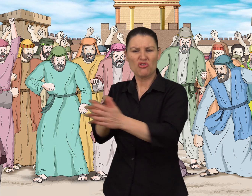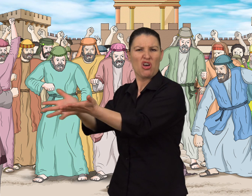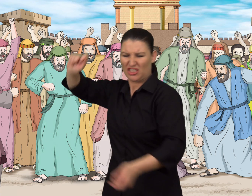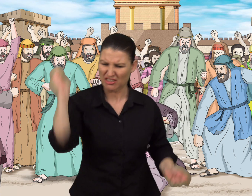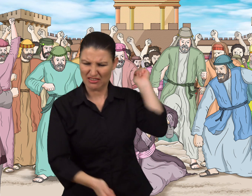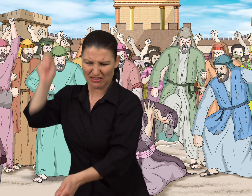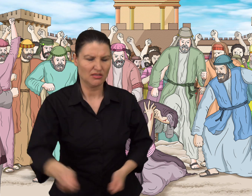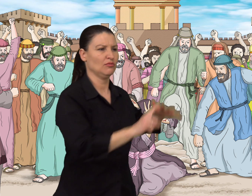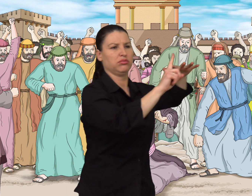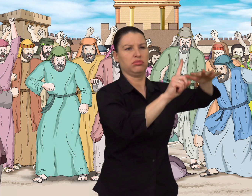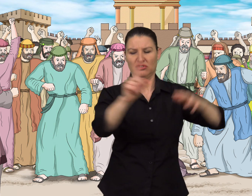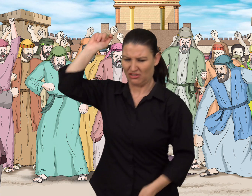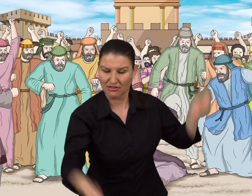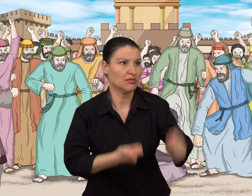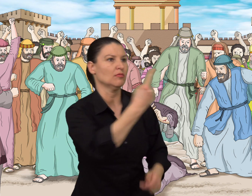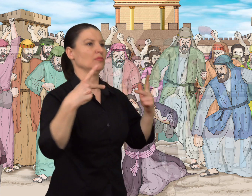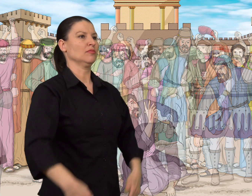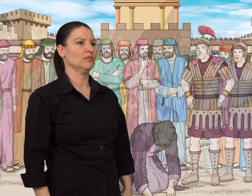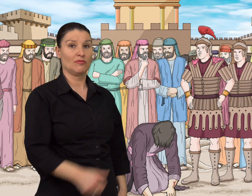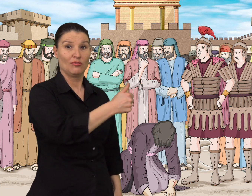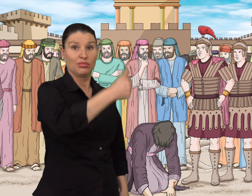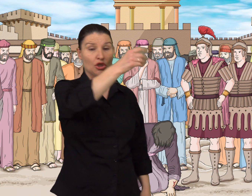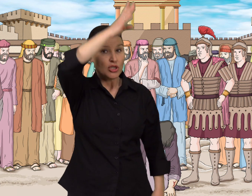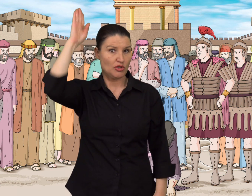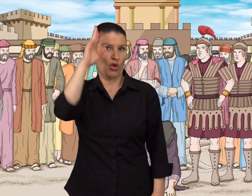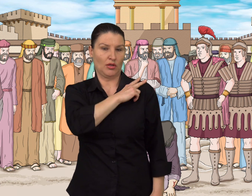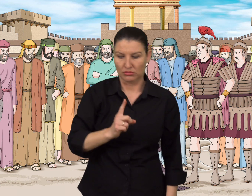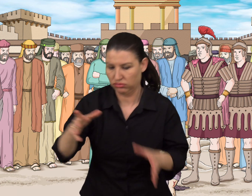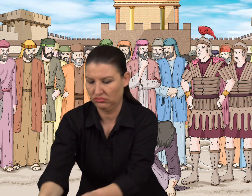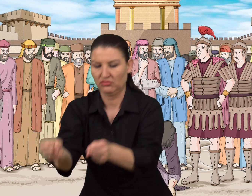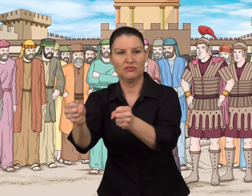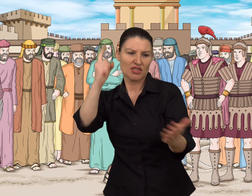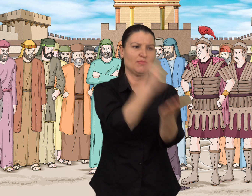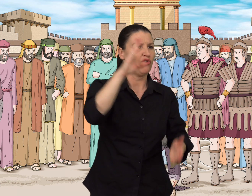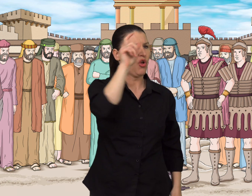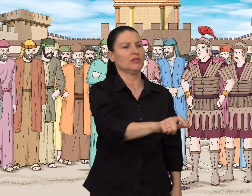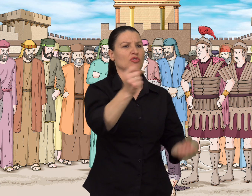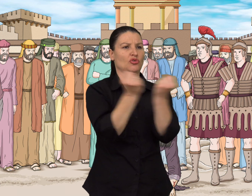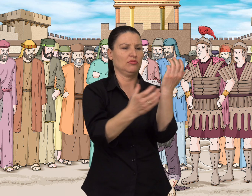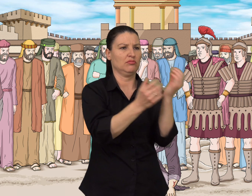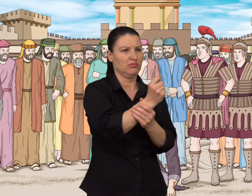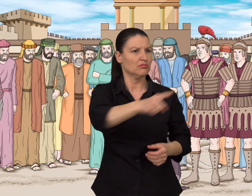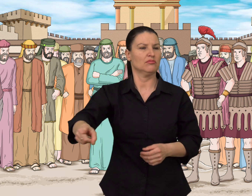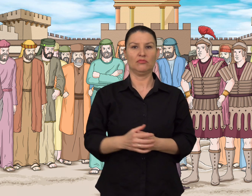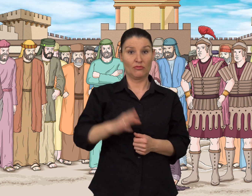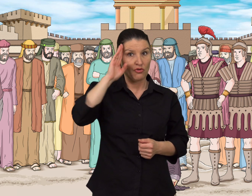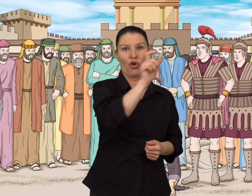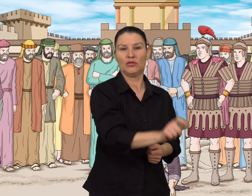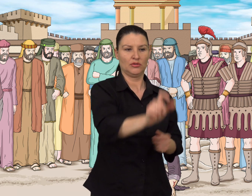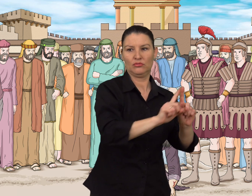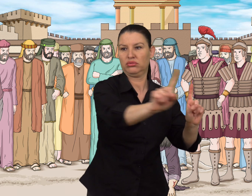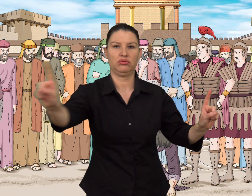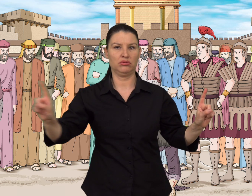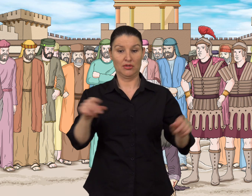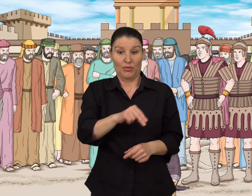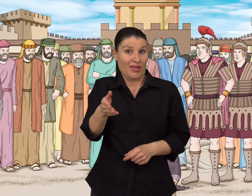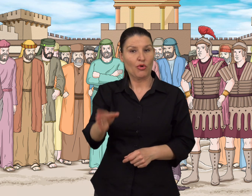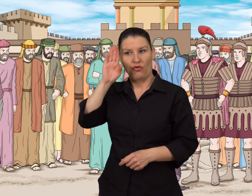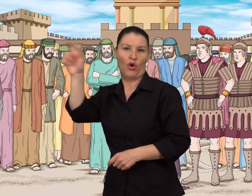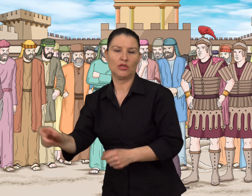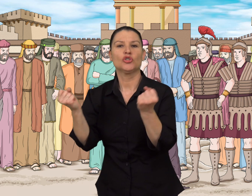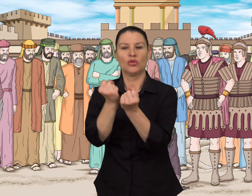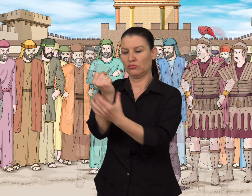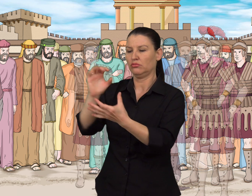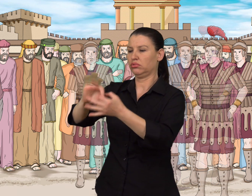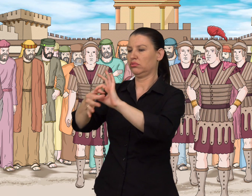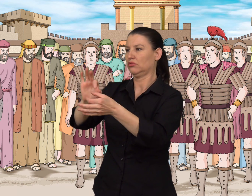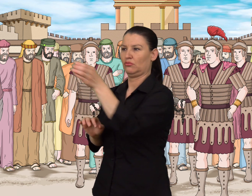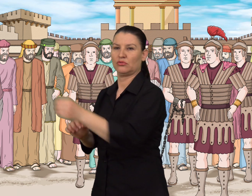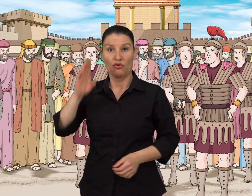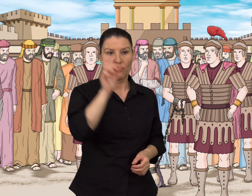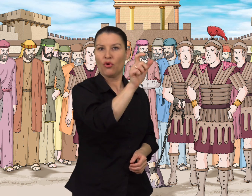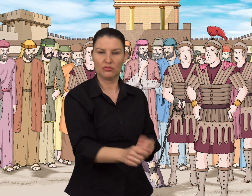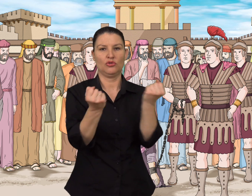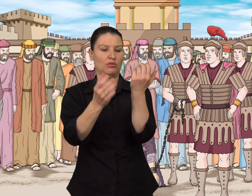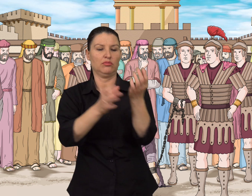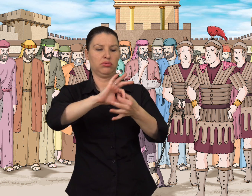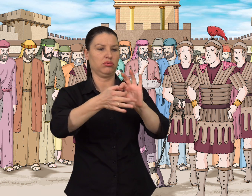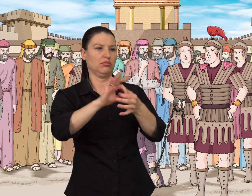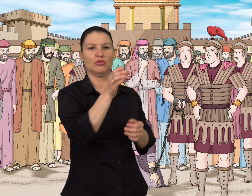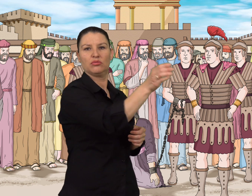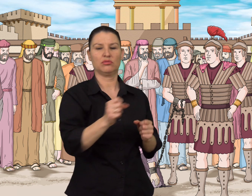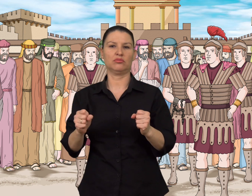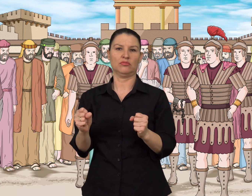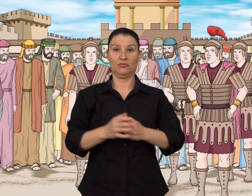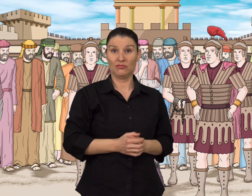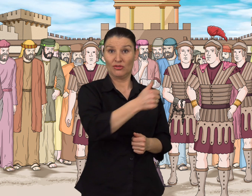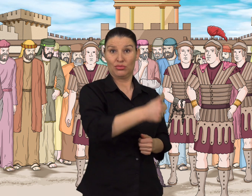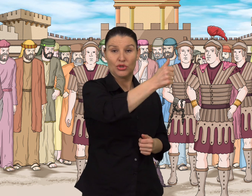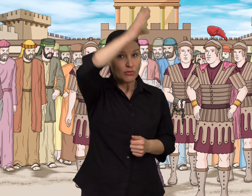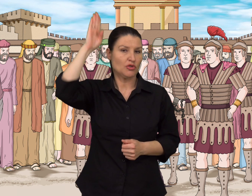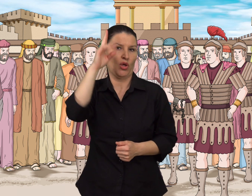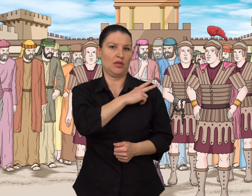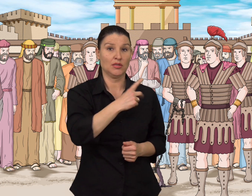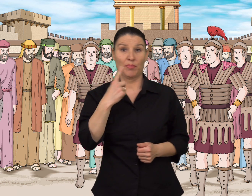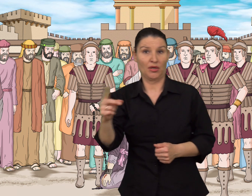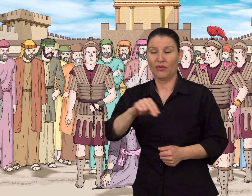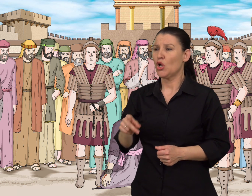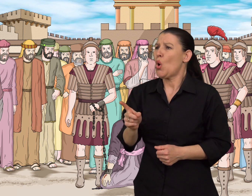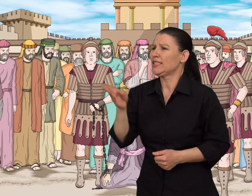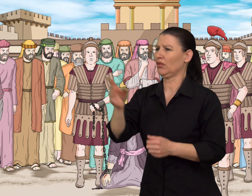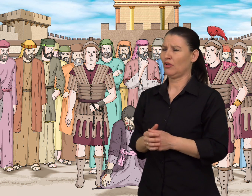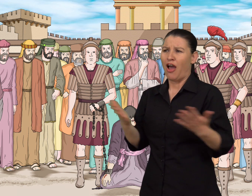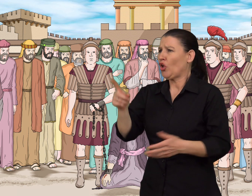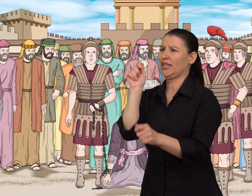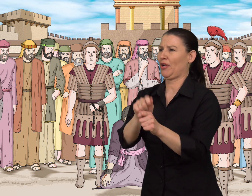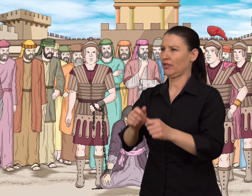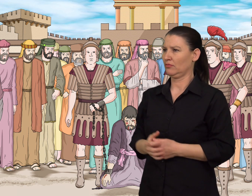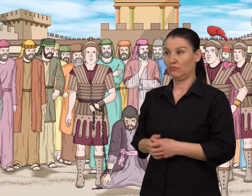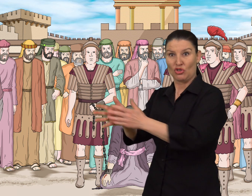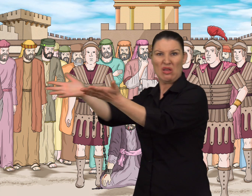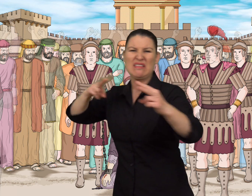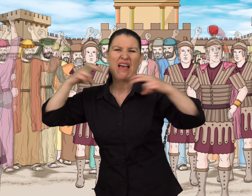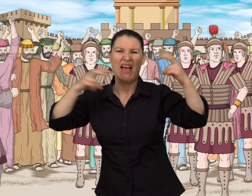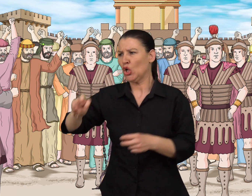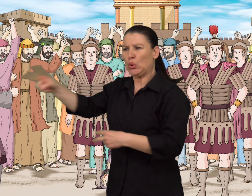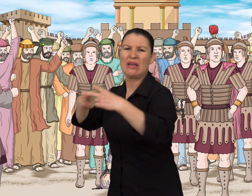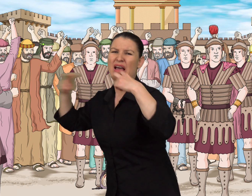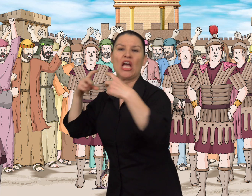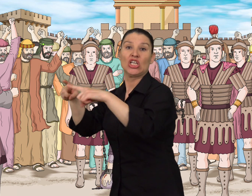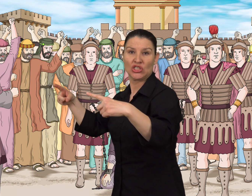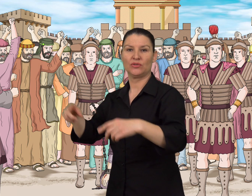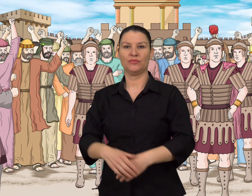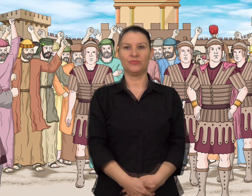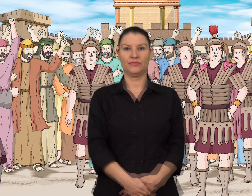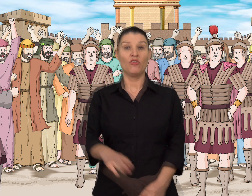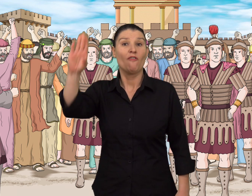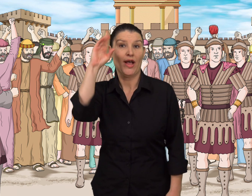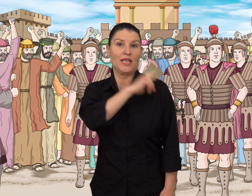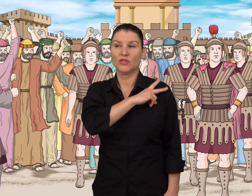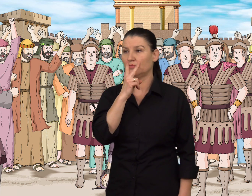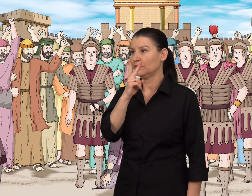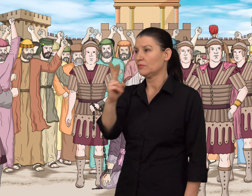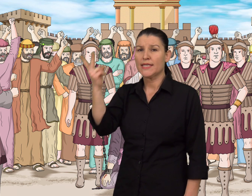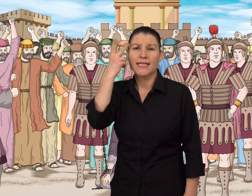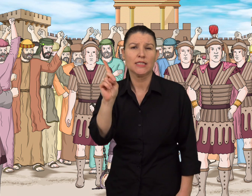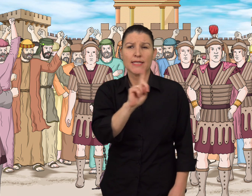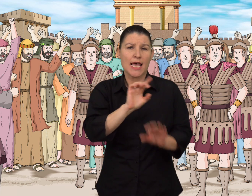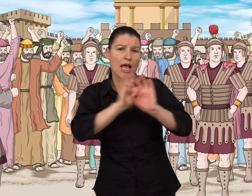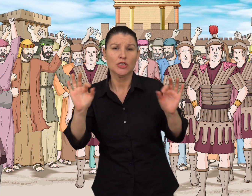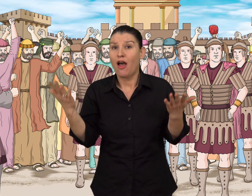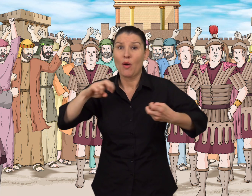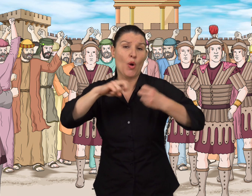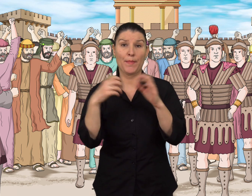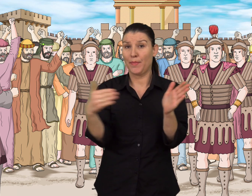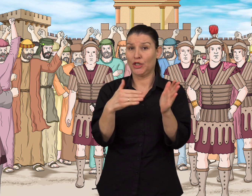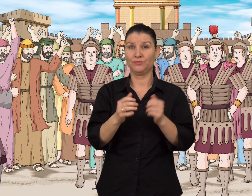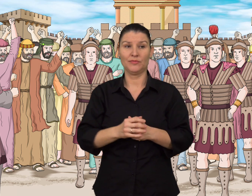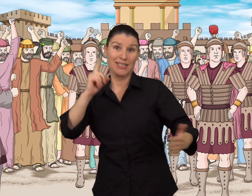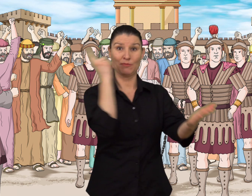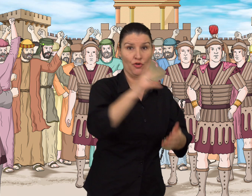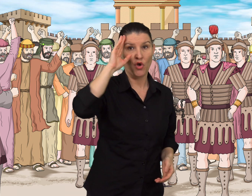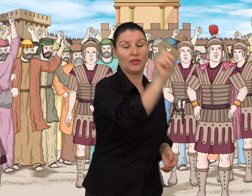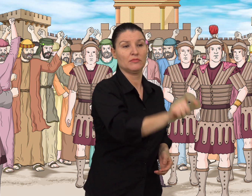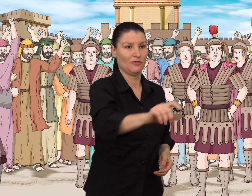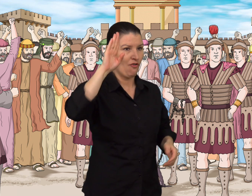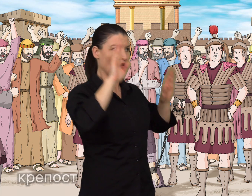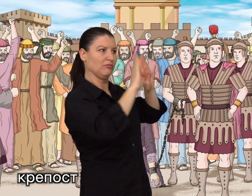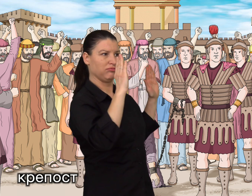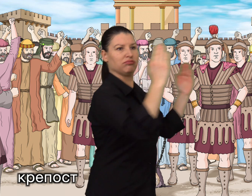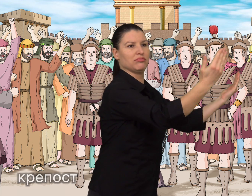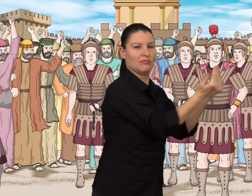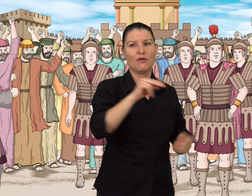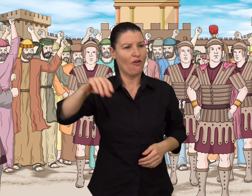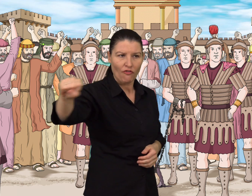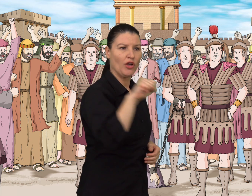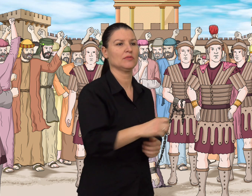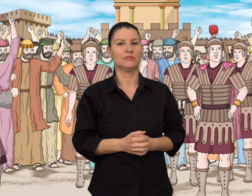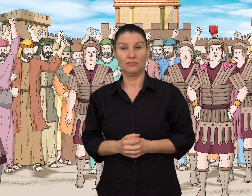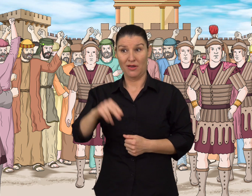Immediately he took some soldiers and centurions and ran down to the crowd. When the people saw the commander and the soldiers, they stopped beating Paul. The commander came up and arrested Paul, ordering that he be bound with two chains. Then he asked who he was and what he had done. Some in the crowd were shouting one thing, and some another.